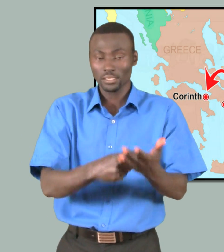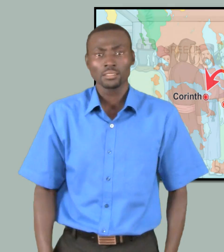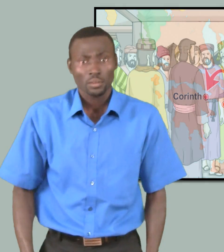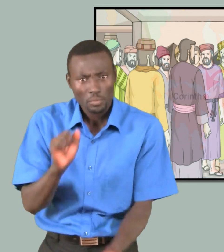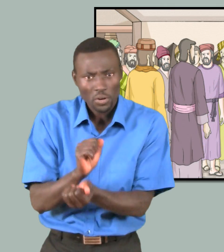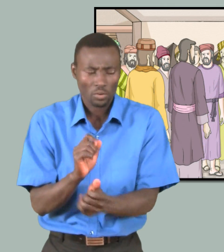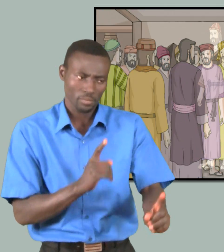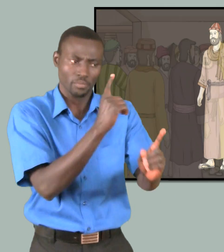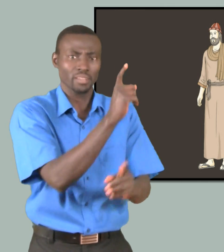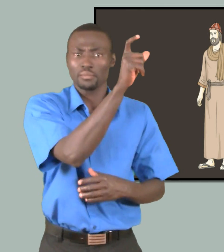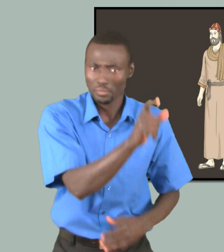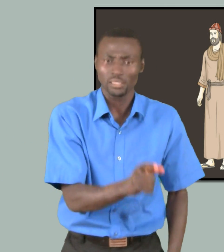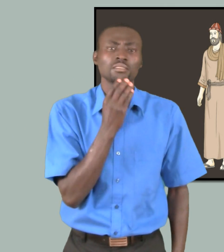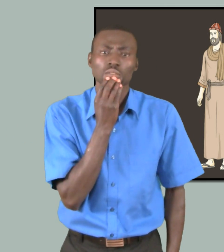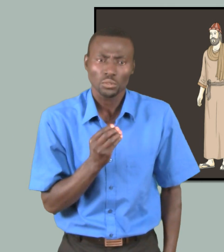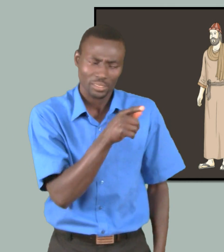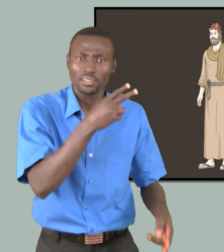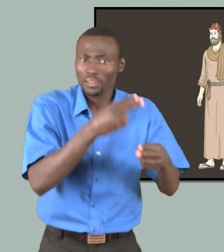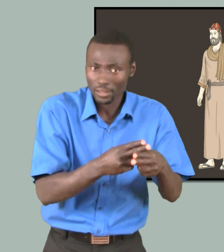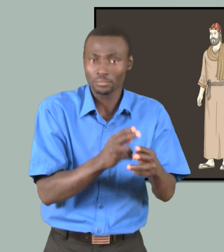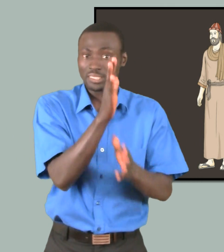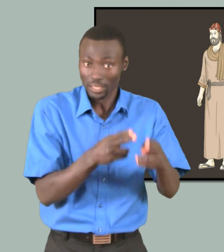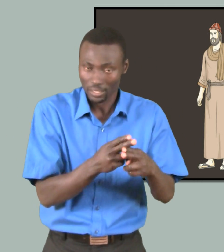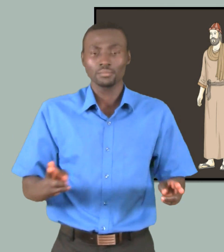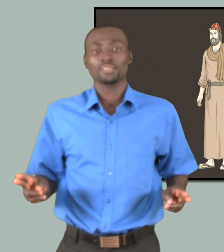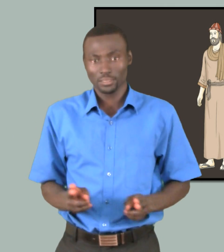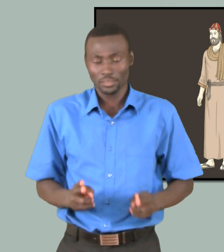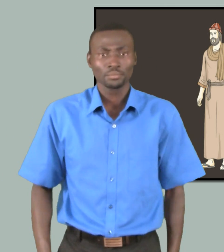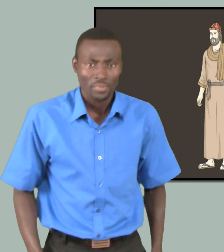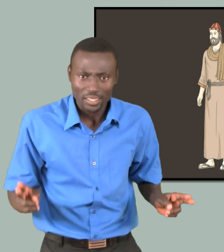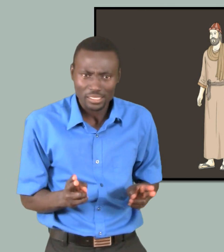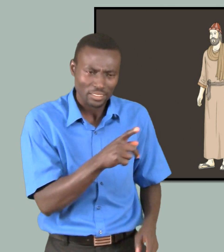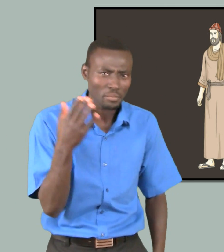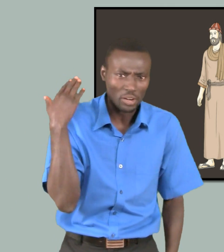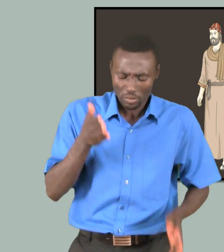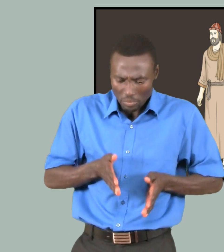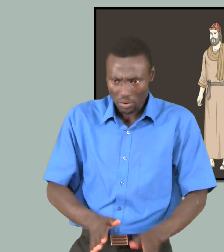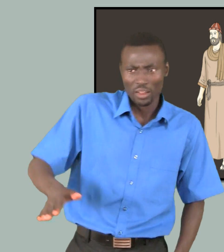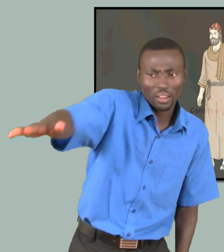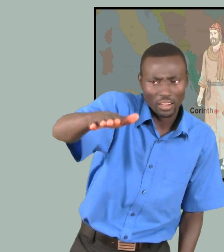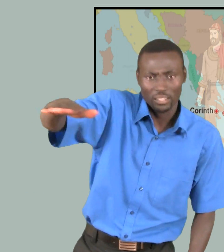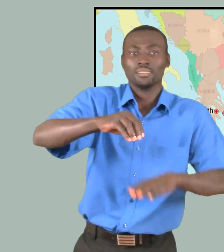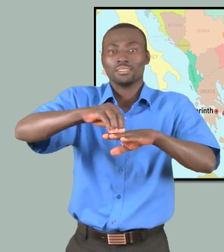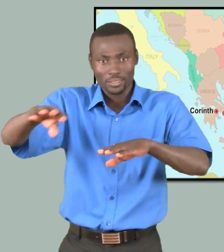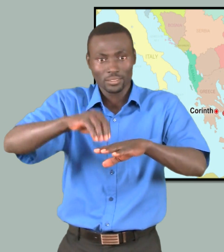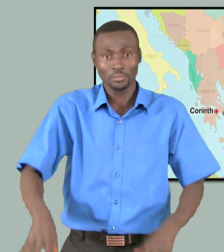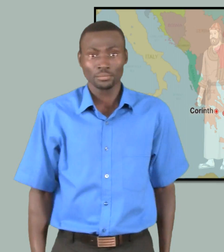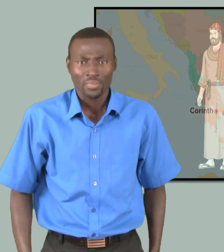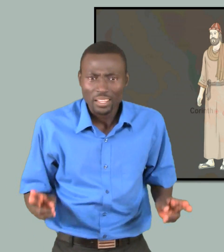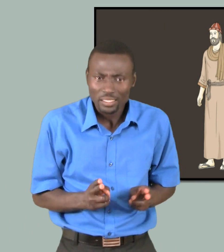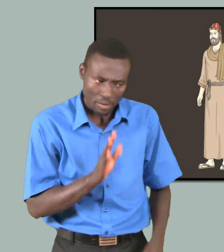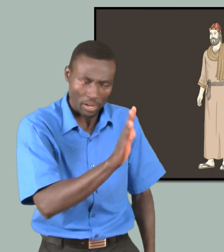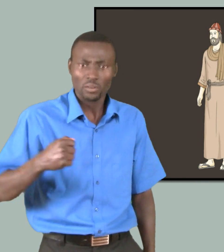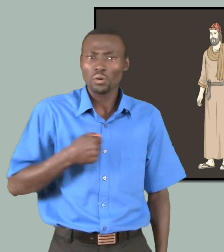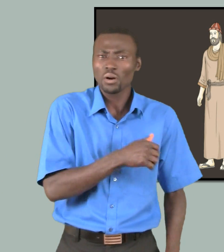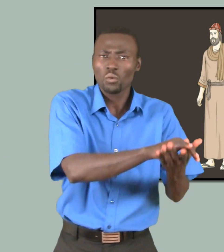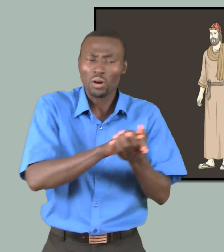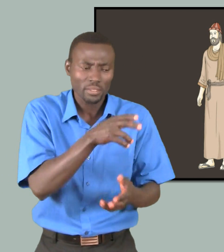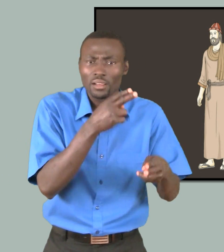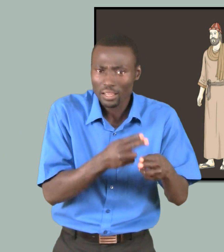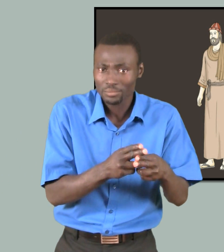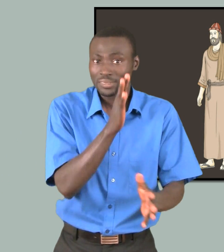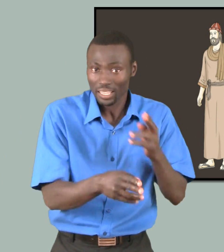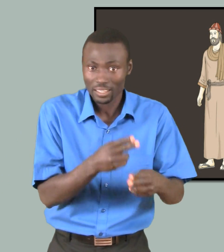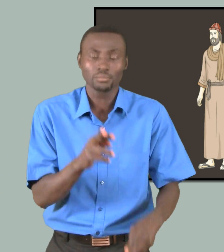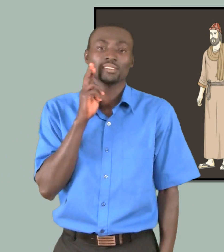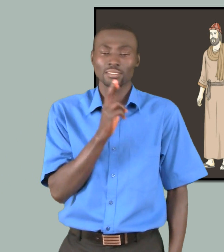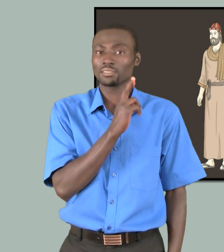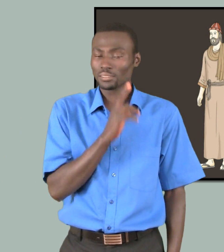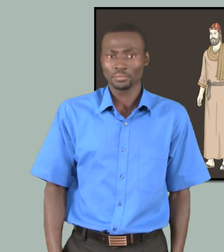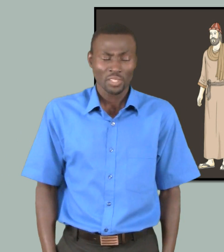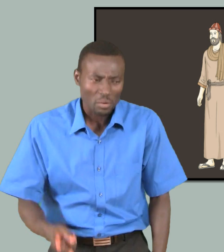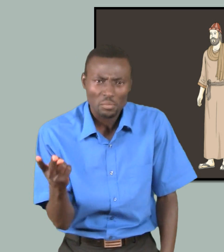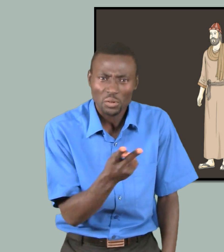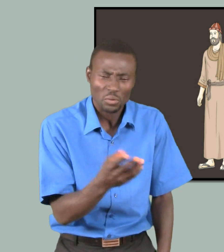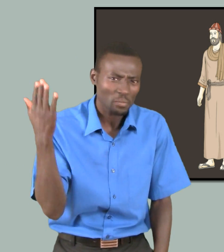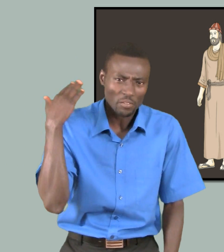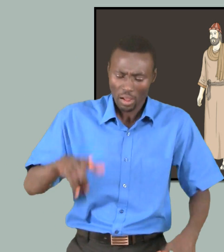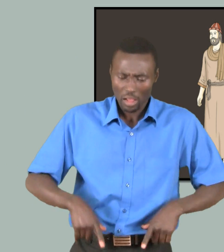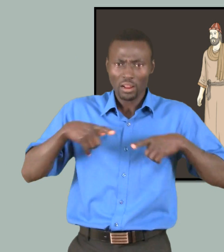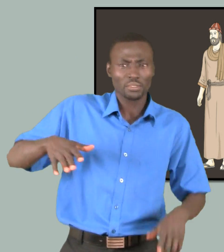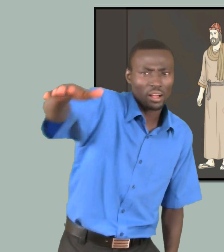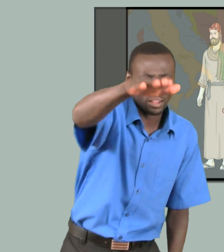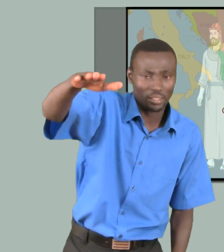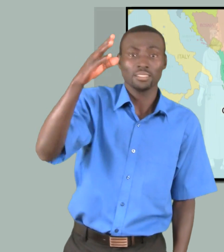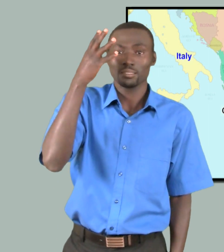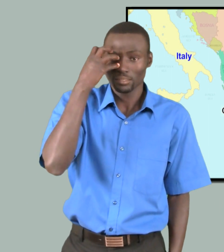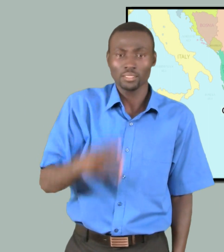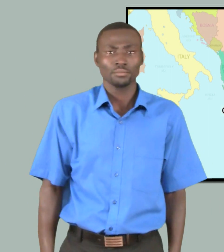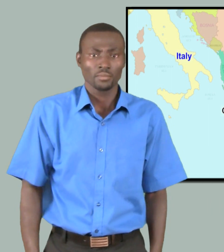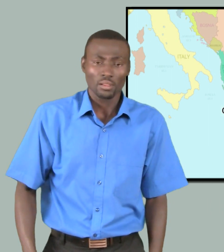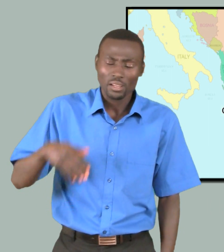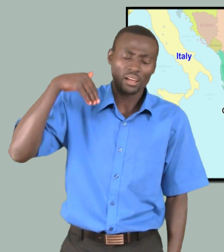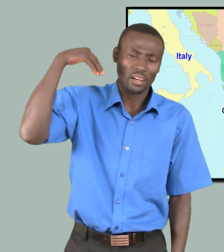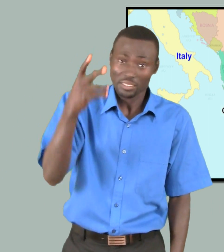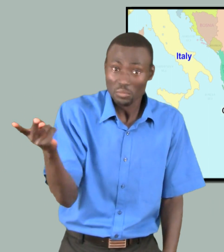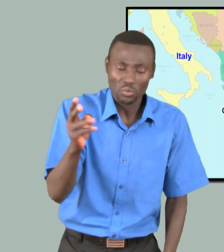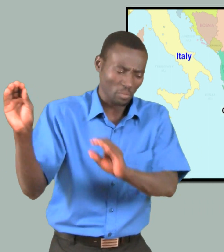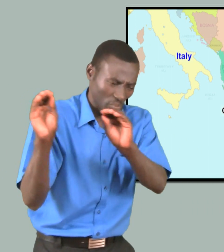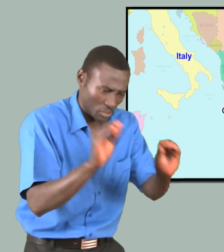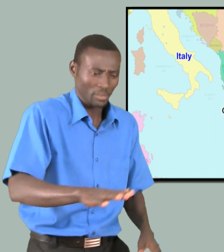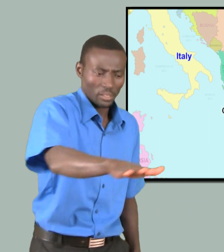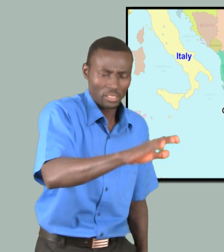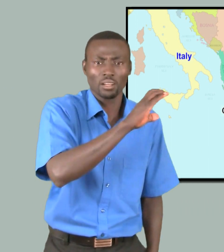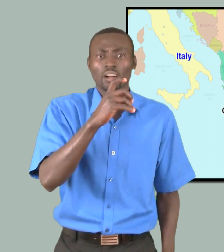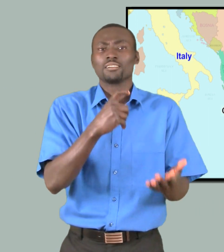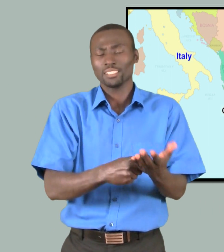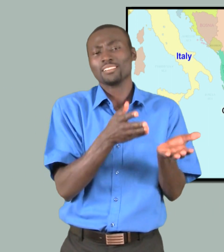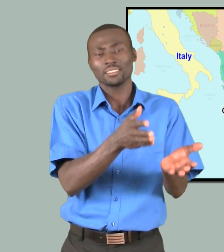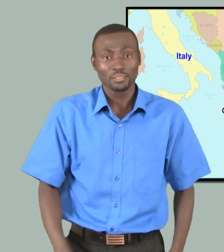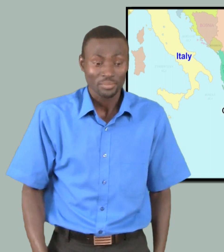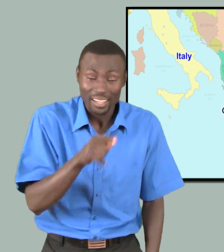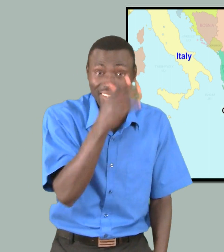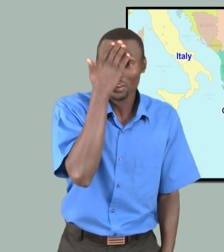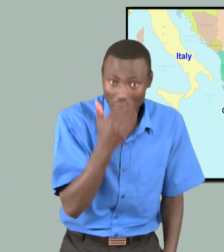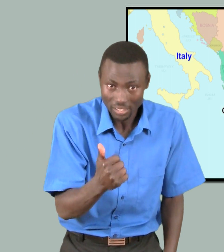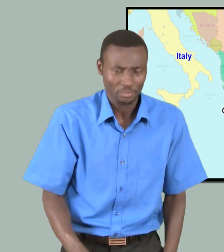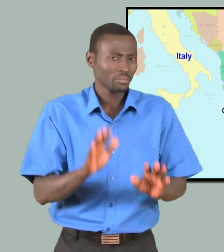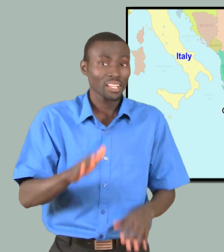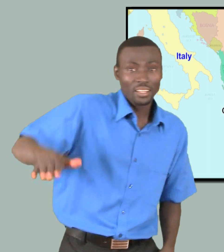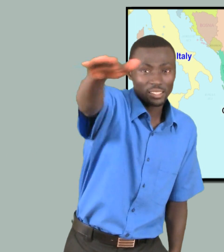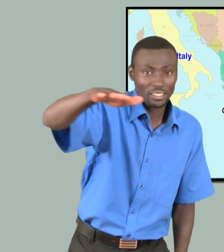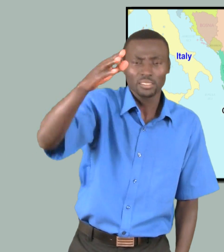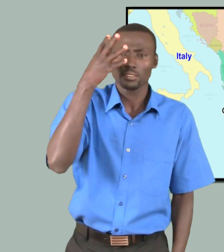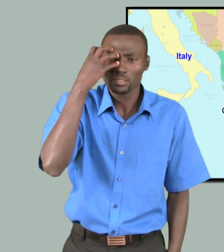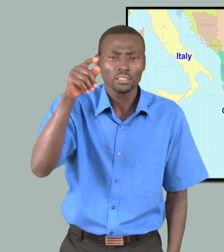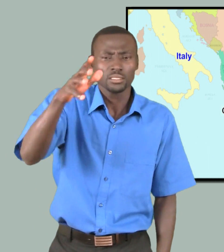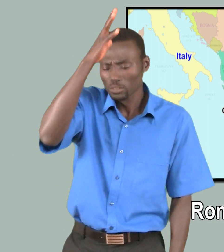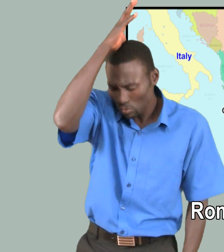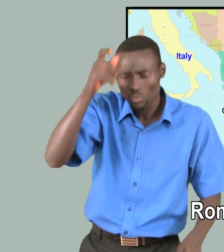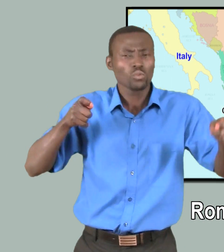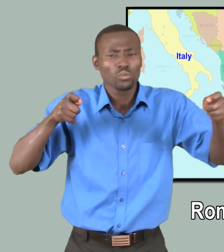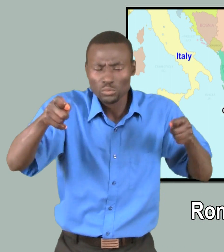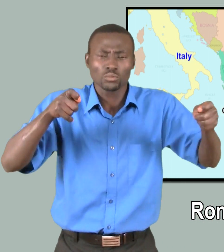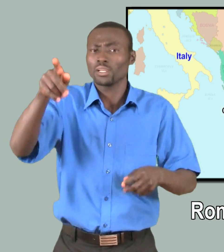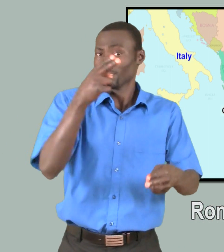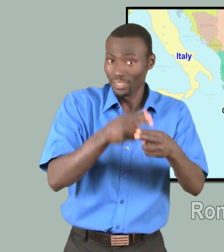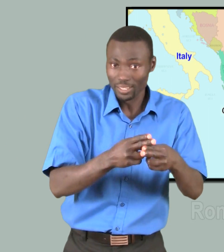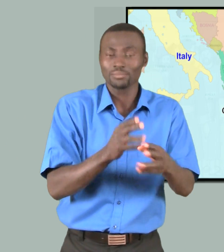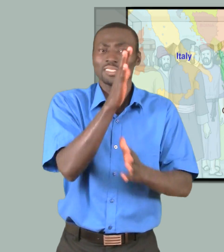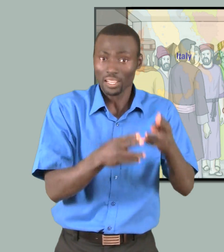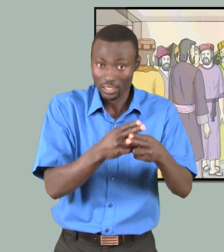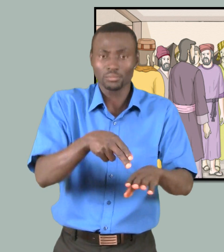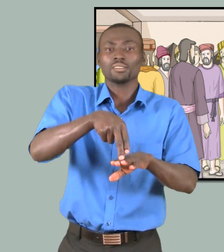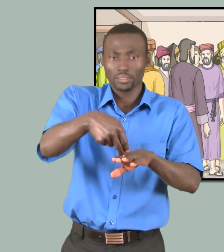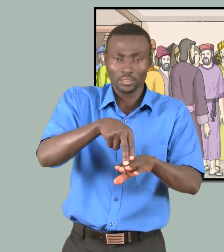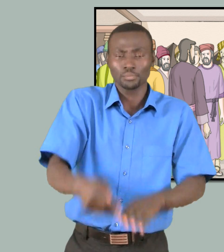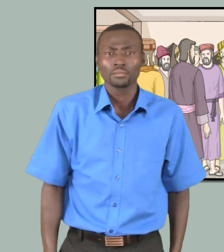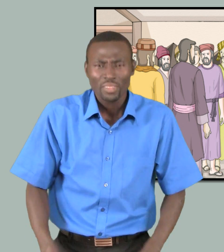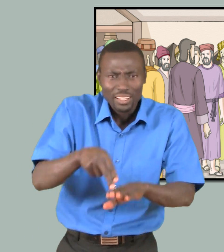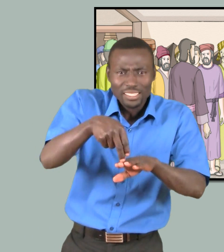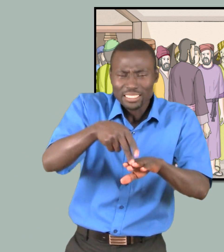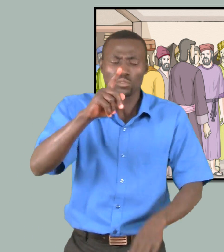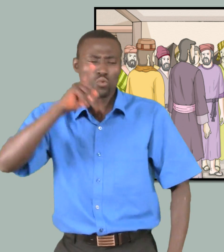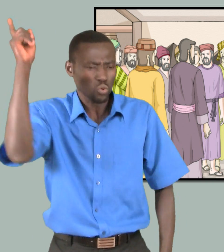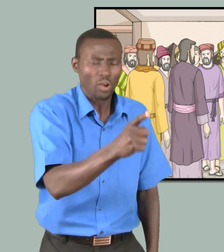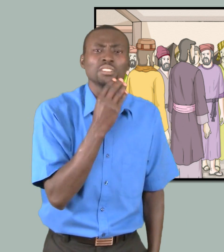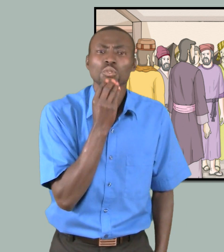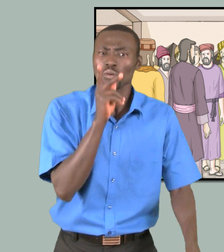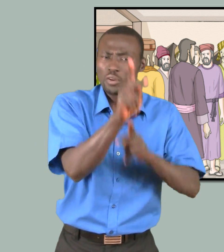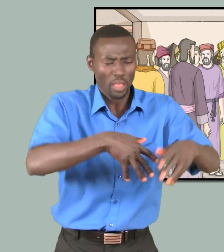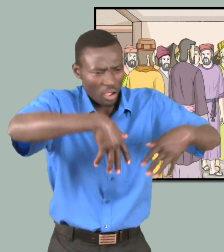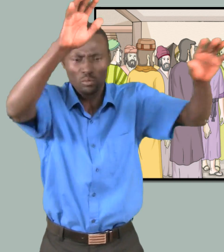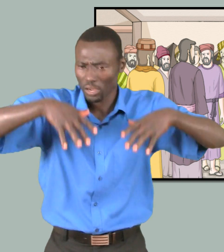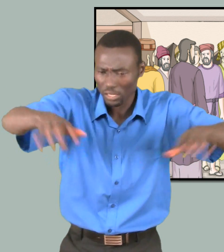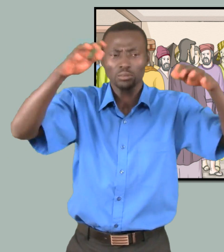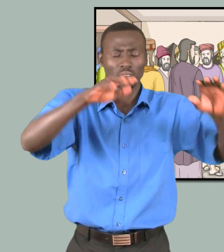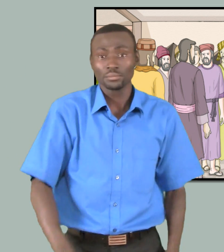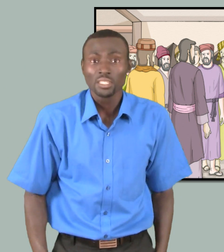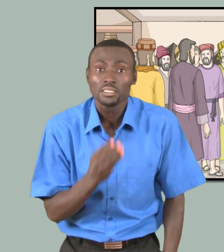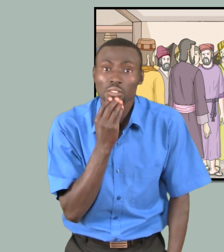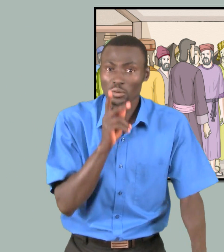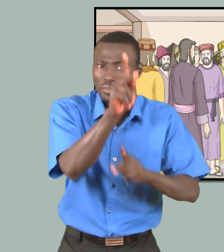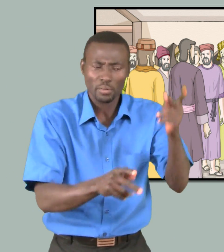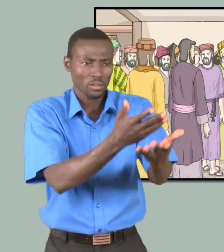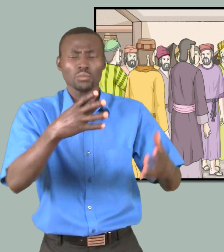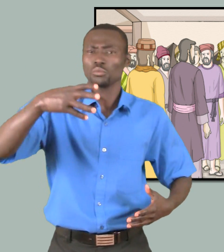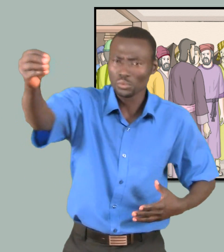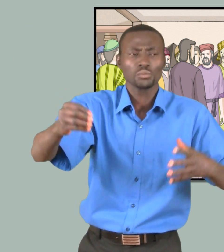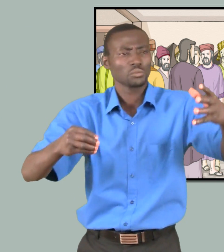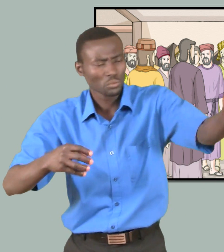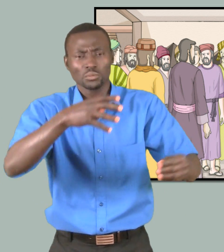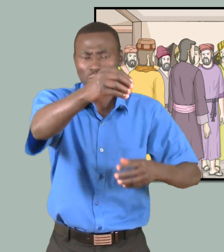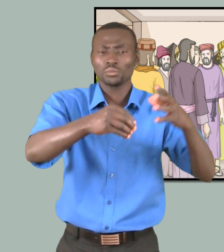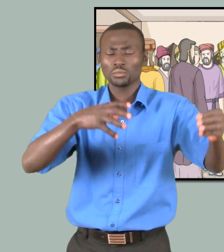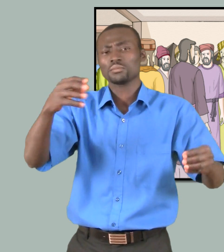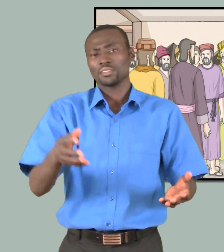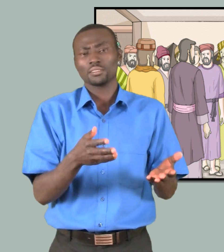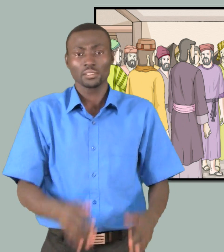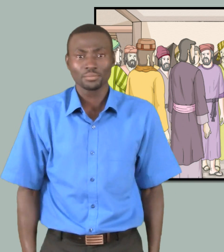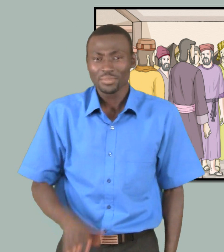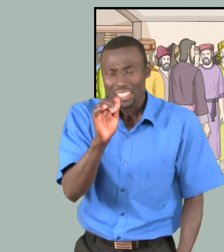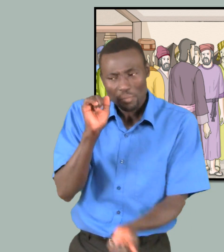There he found a Jew named Aquila, a native of Pontus, who had recently come from Italy with his wife Priscilla because Claudius had ordered all the Jews to leave Rome.